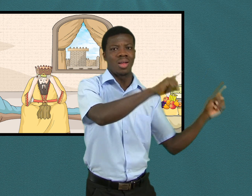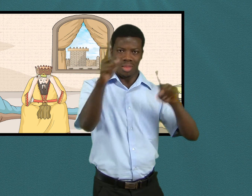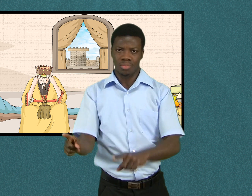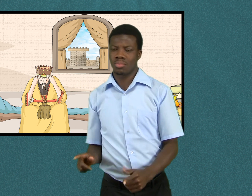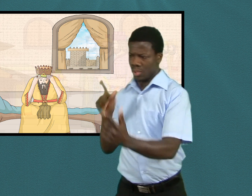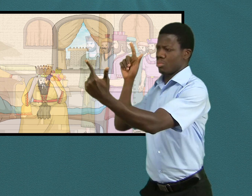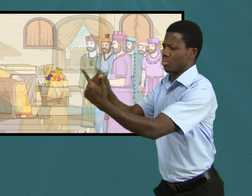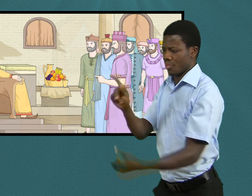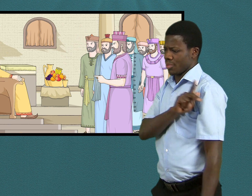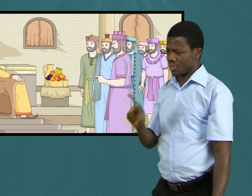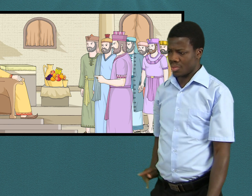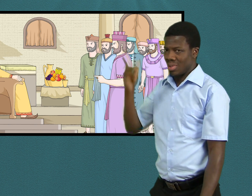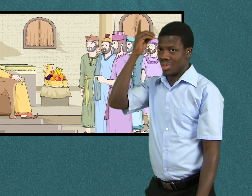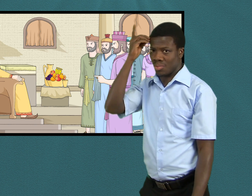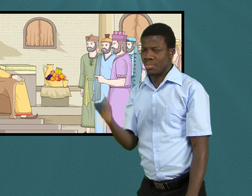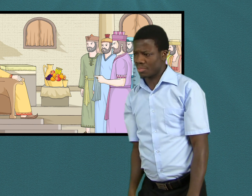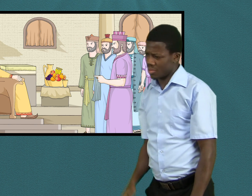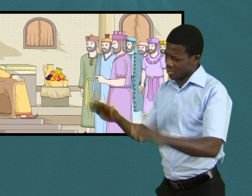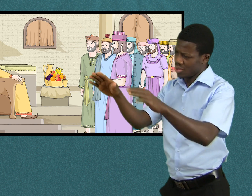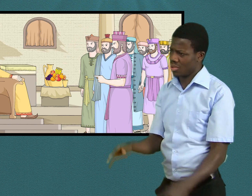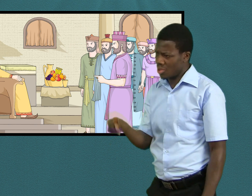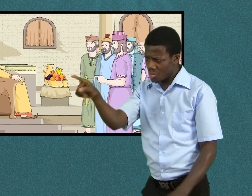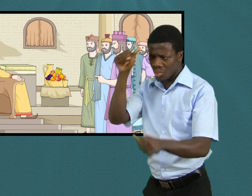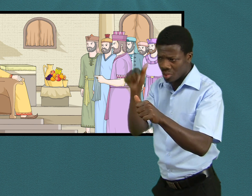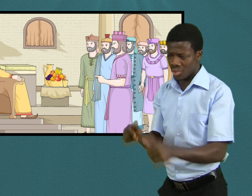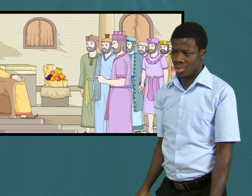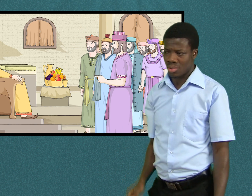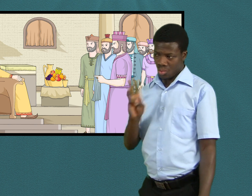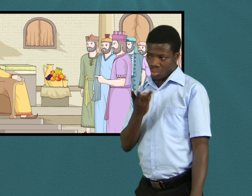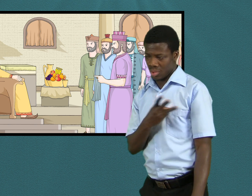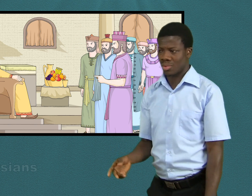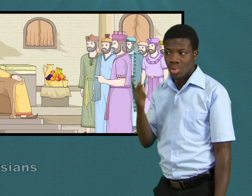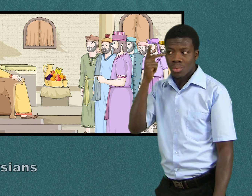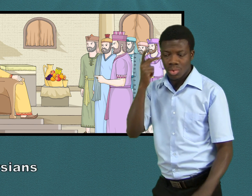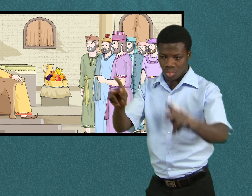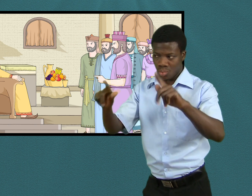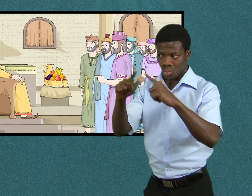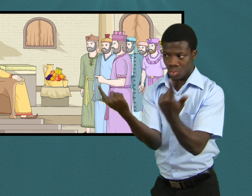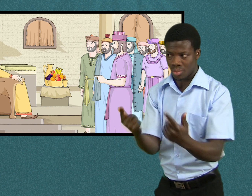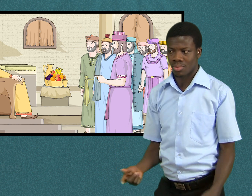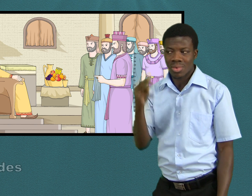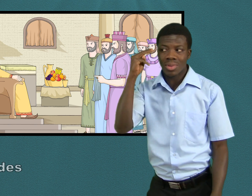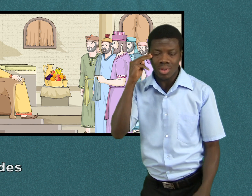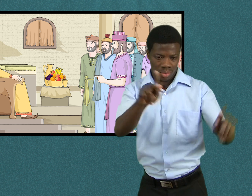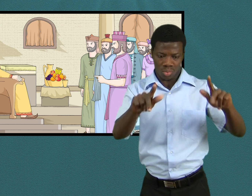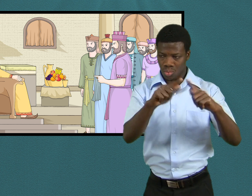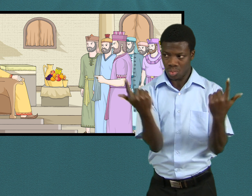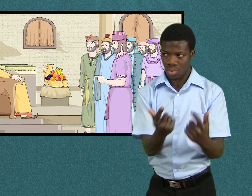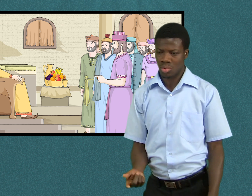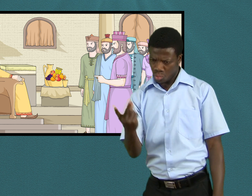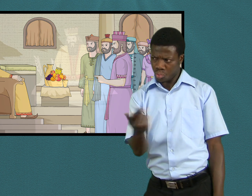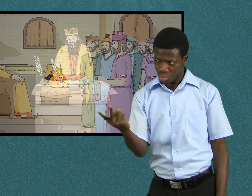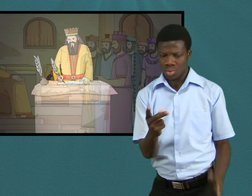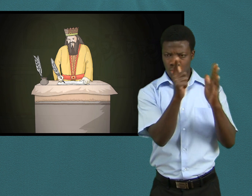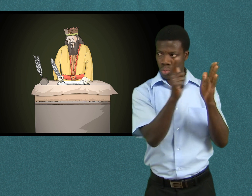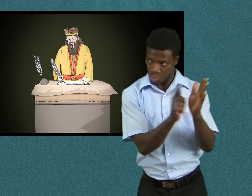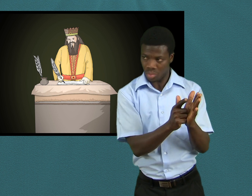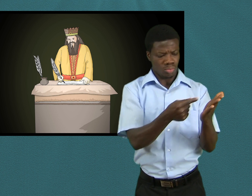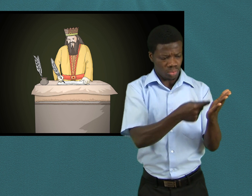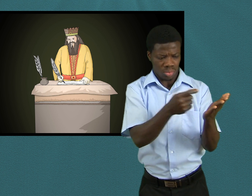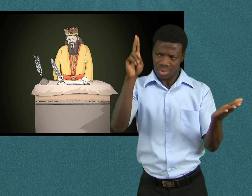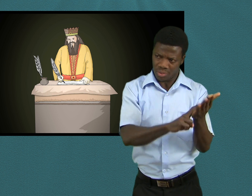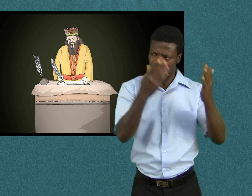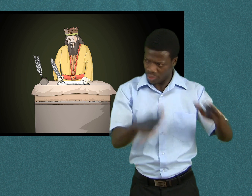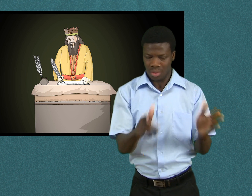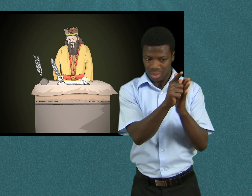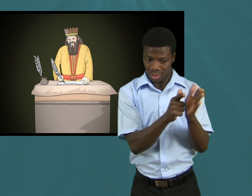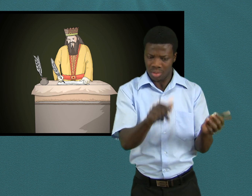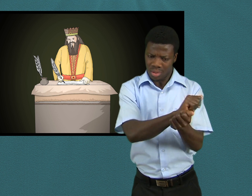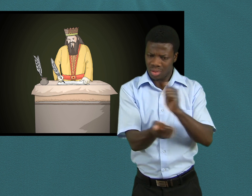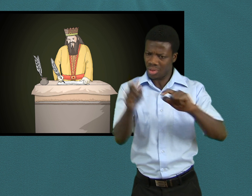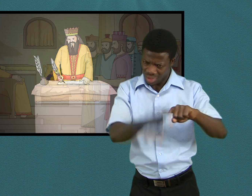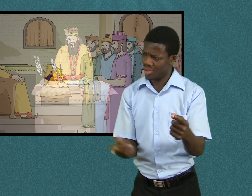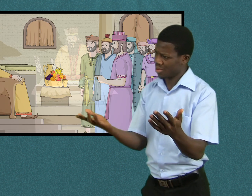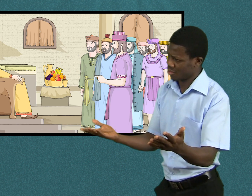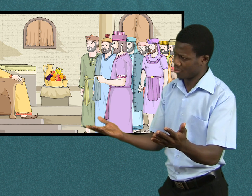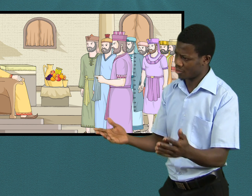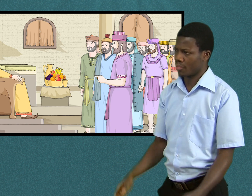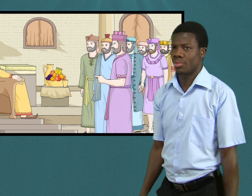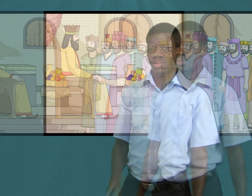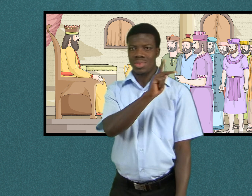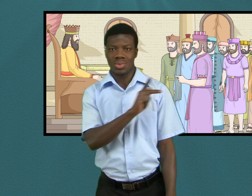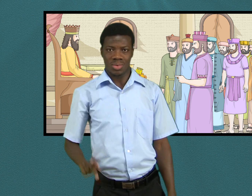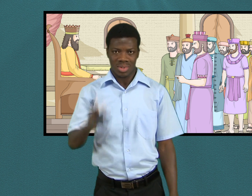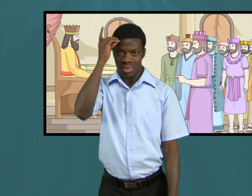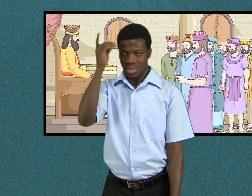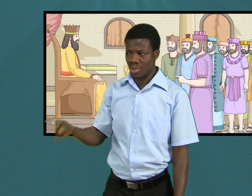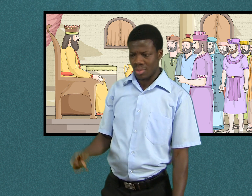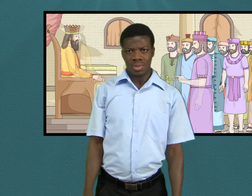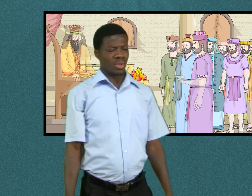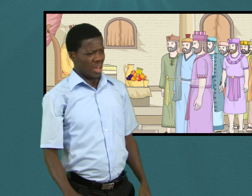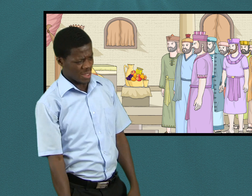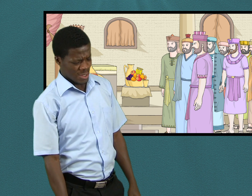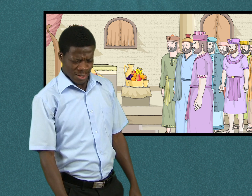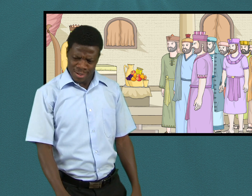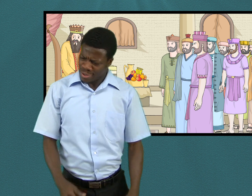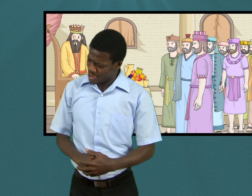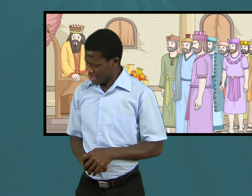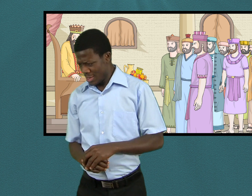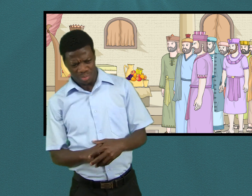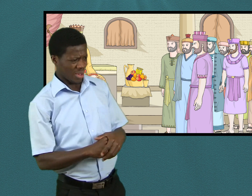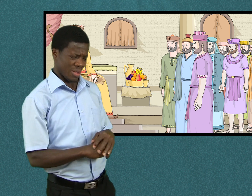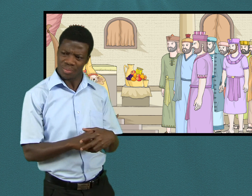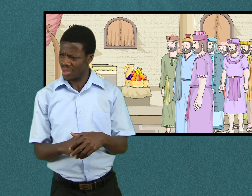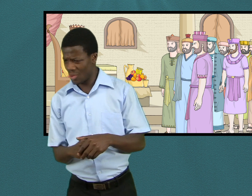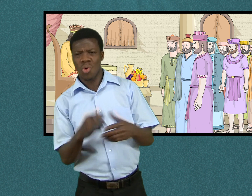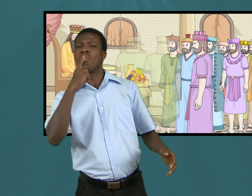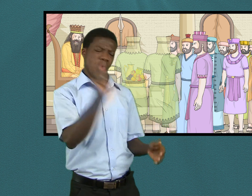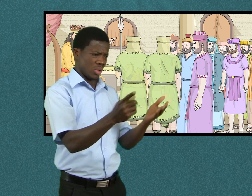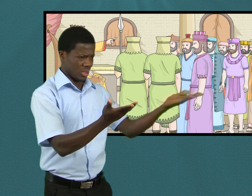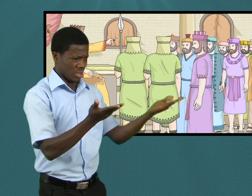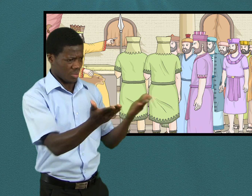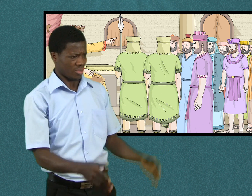Then the men approached the king together and said to him, “Remember, O king, that by the law of the Medes and Persians no decree or ordinance established by the king can be changed.”